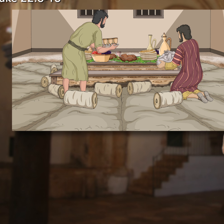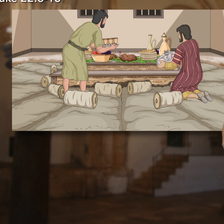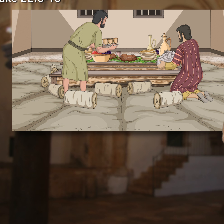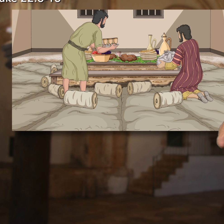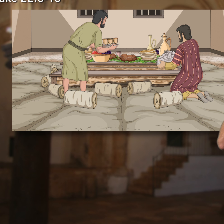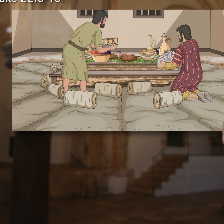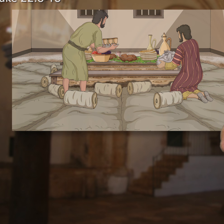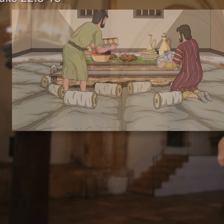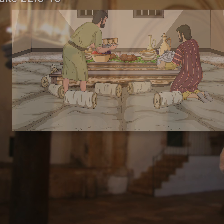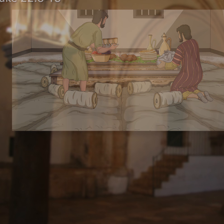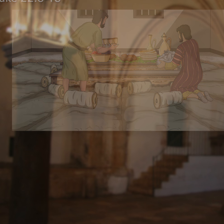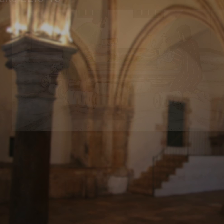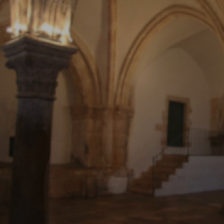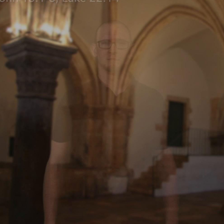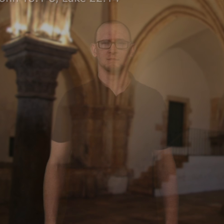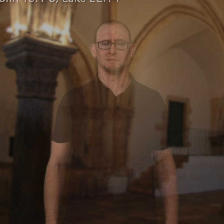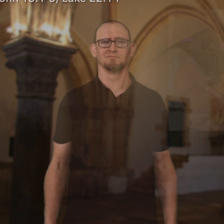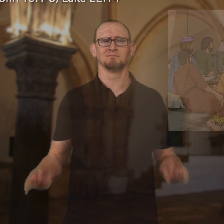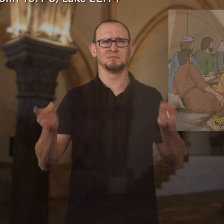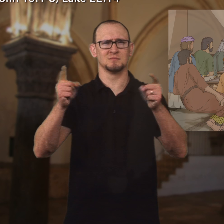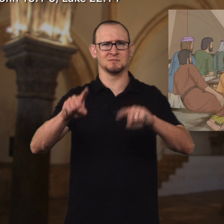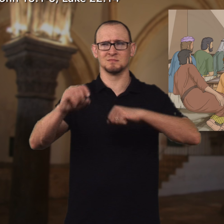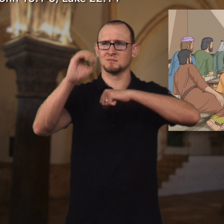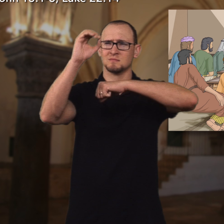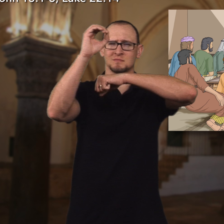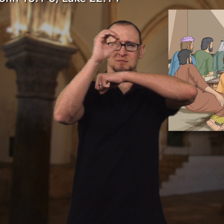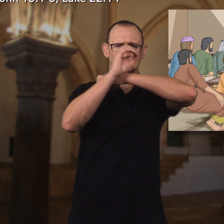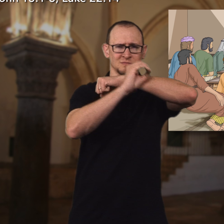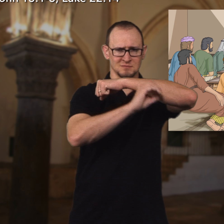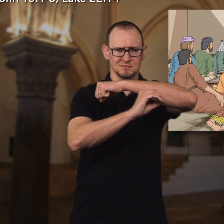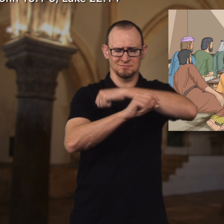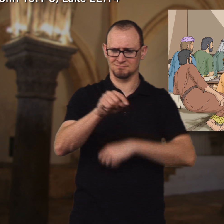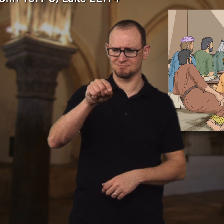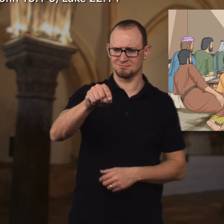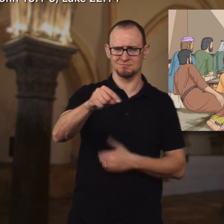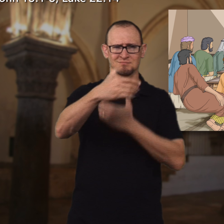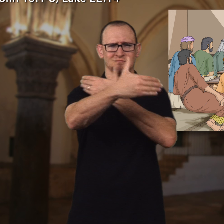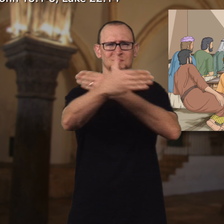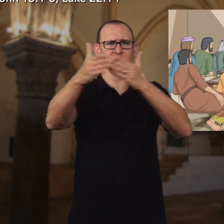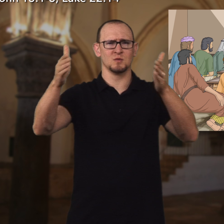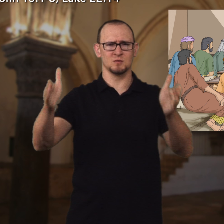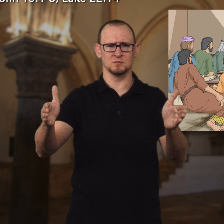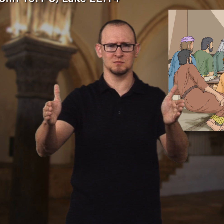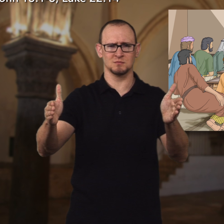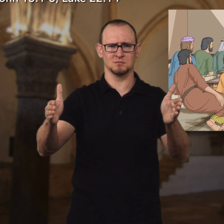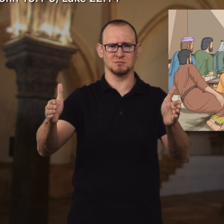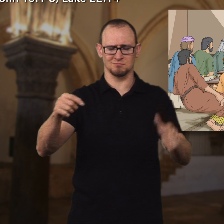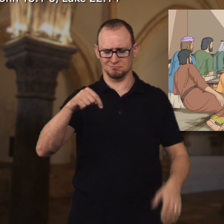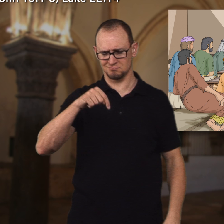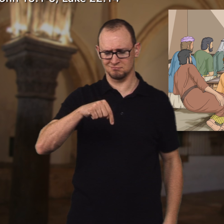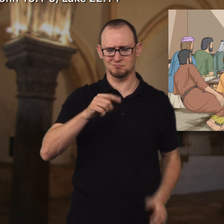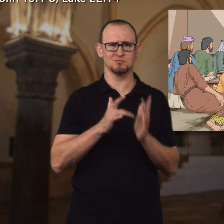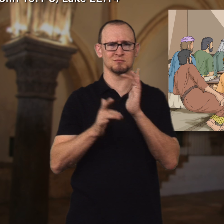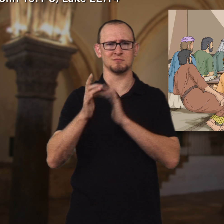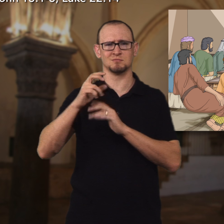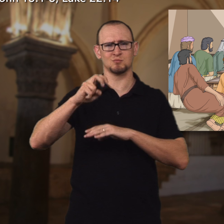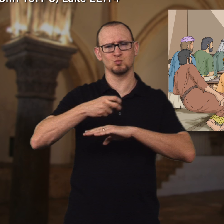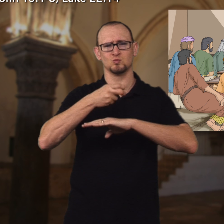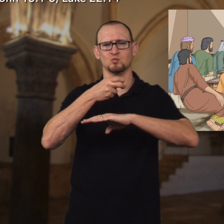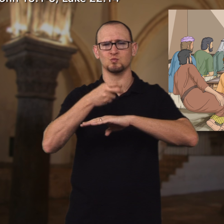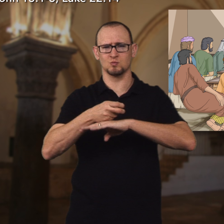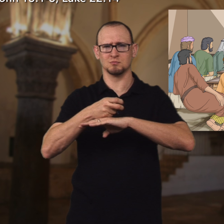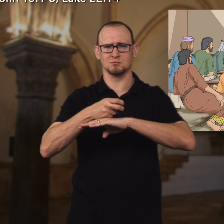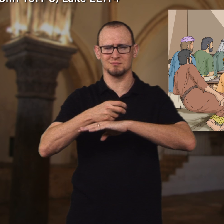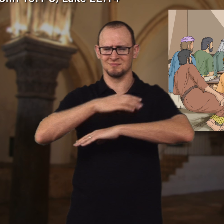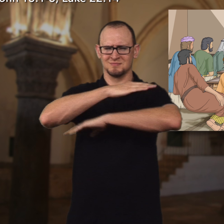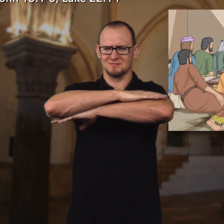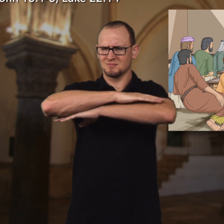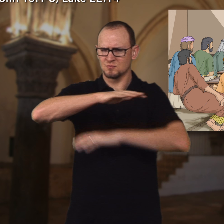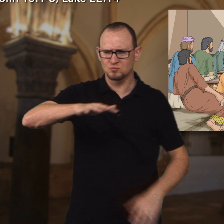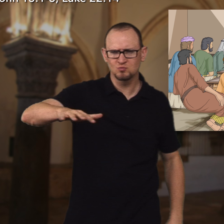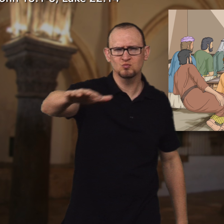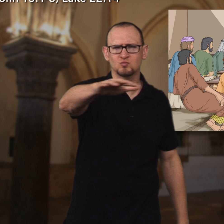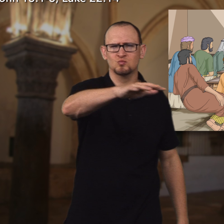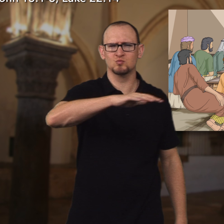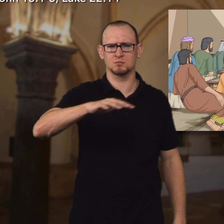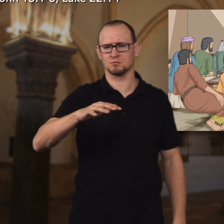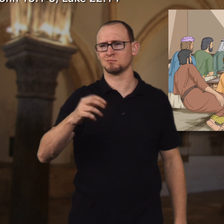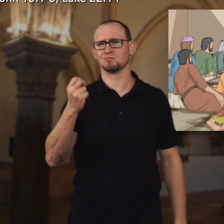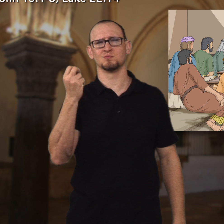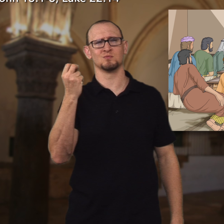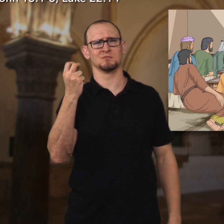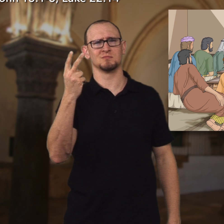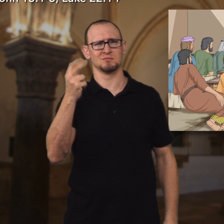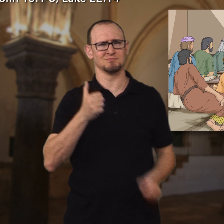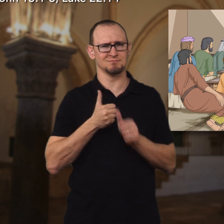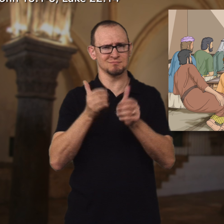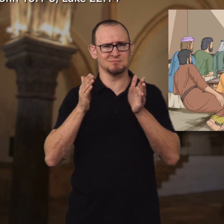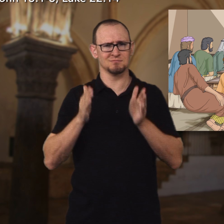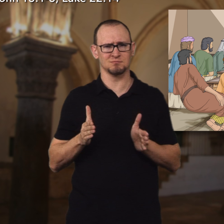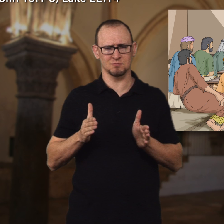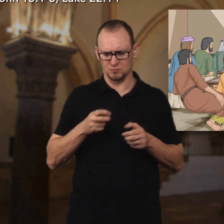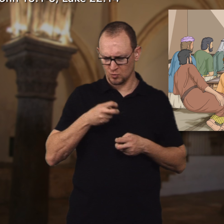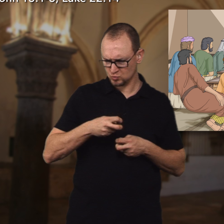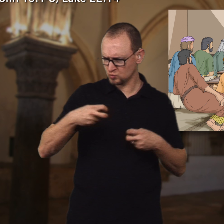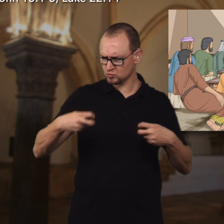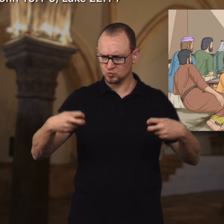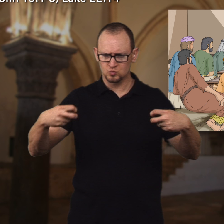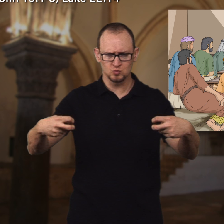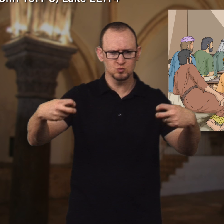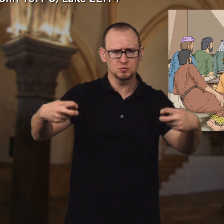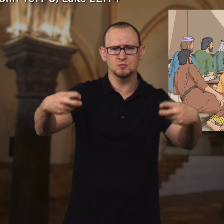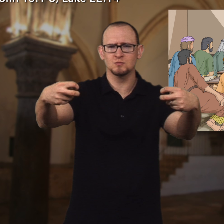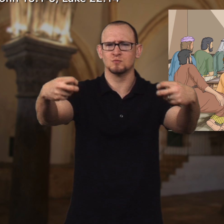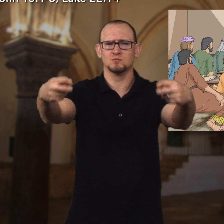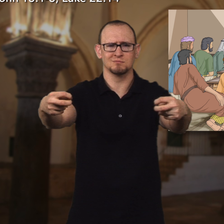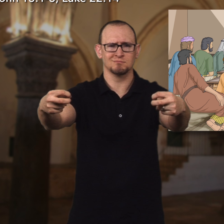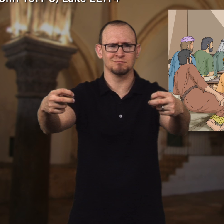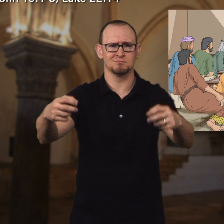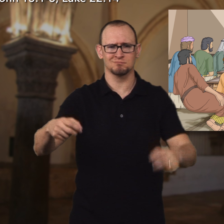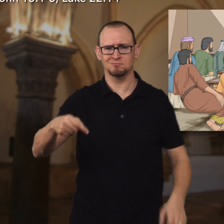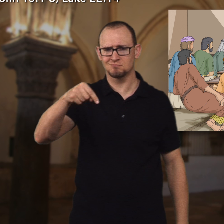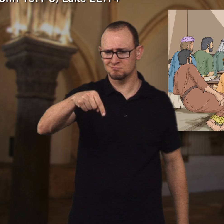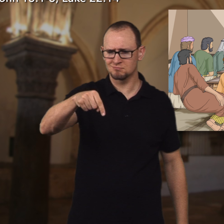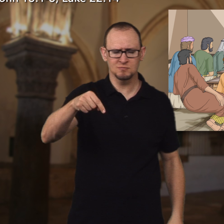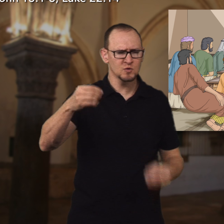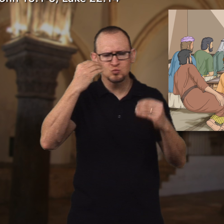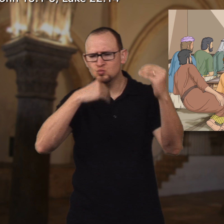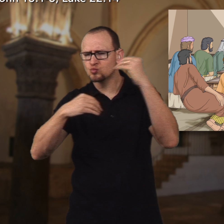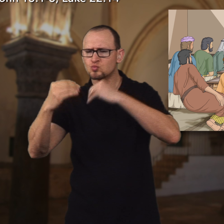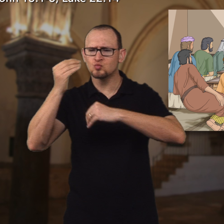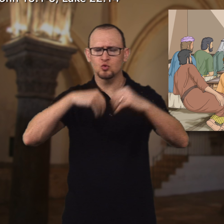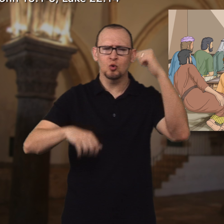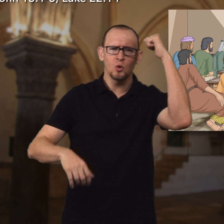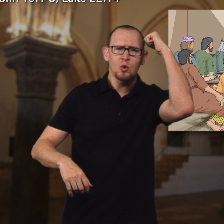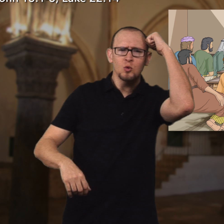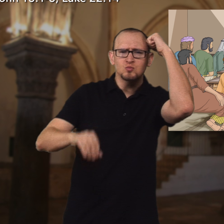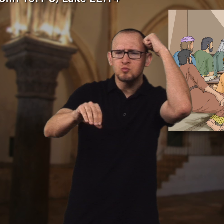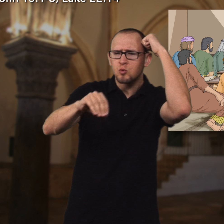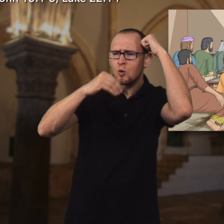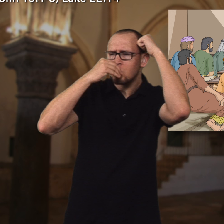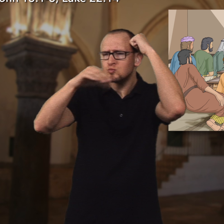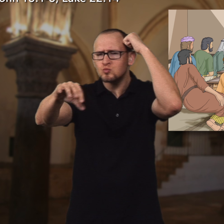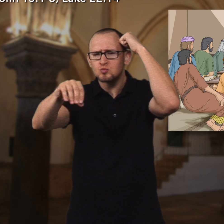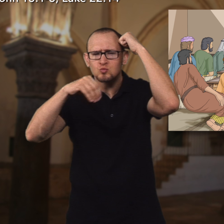When the hour had come, Jesus reclined at the table with His apostles. It was now just before the Passover Feast, and Jesus knew that His hour had come to leave this world and return to the Father. Having loved His own who were in the world, He loved them to the very end.